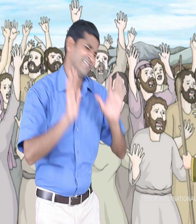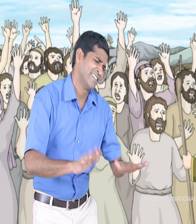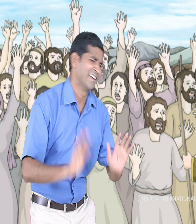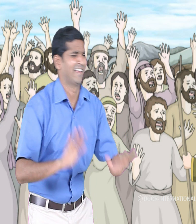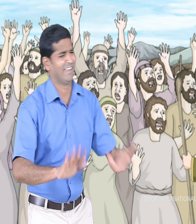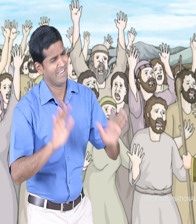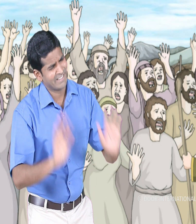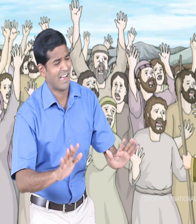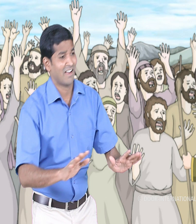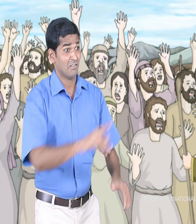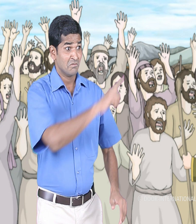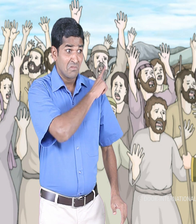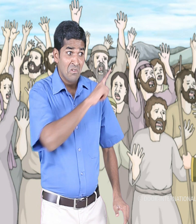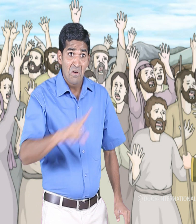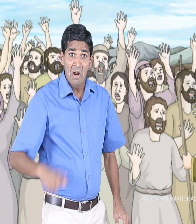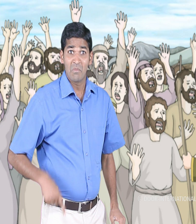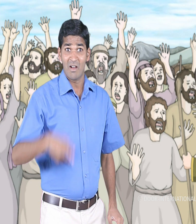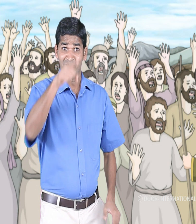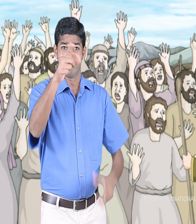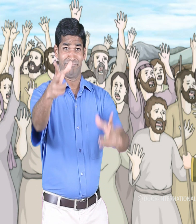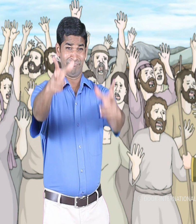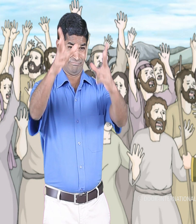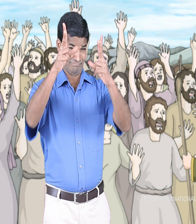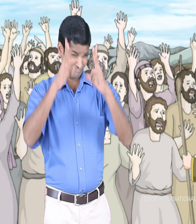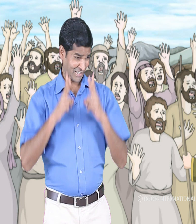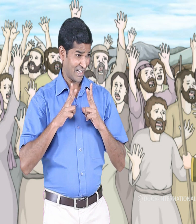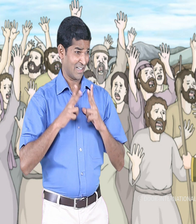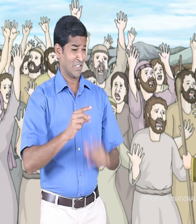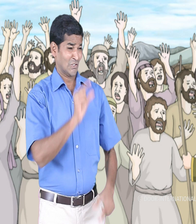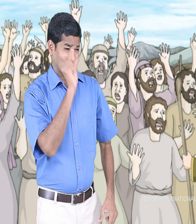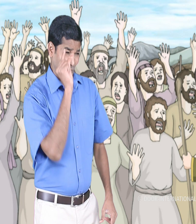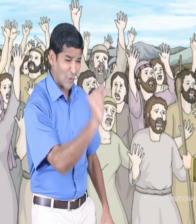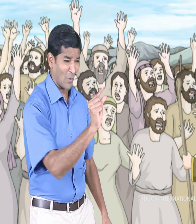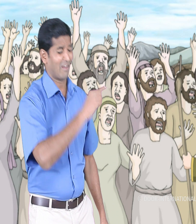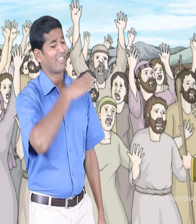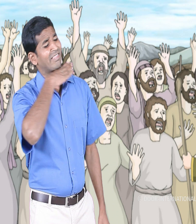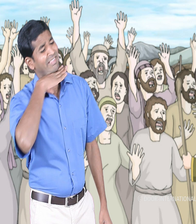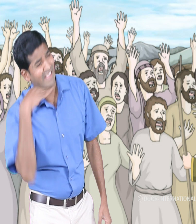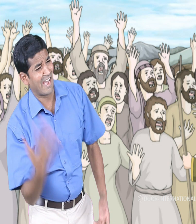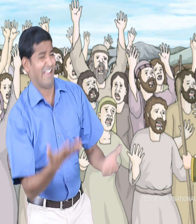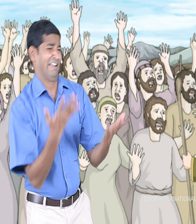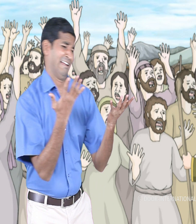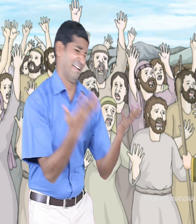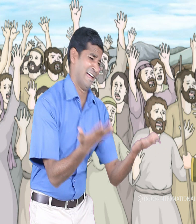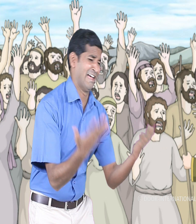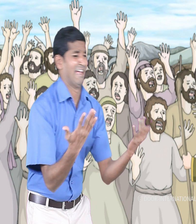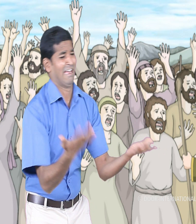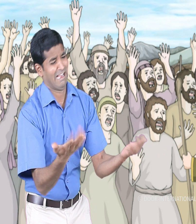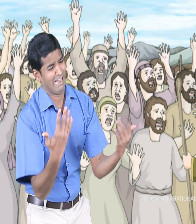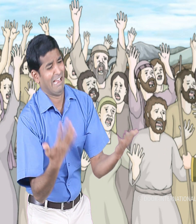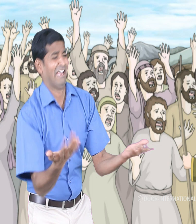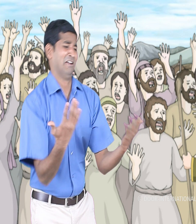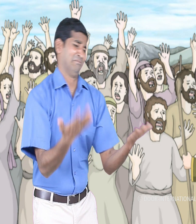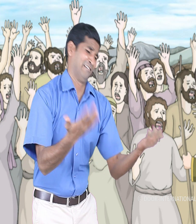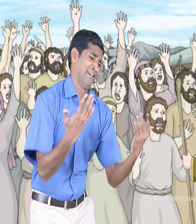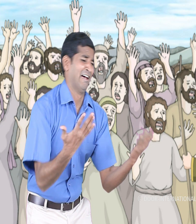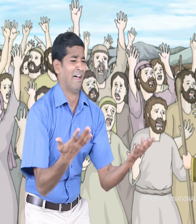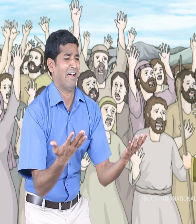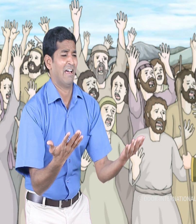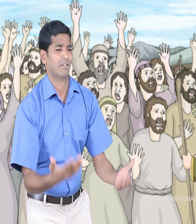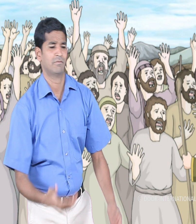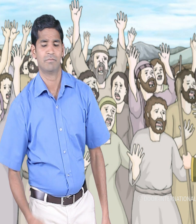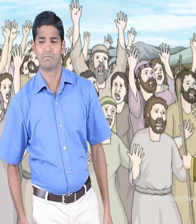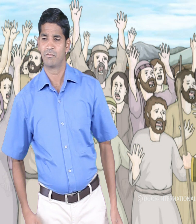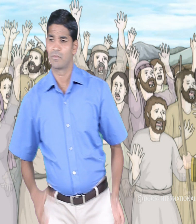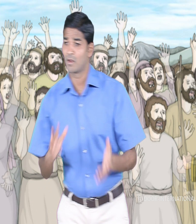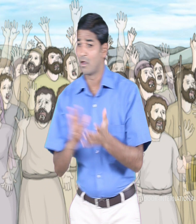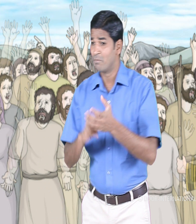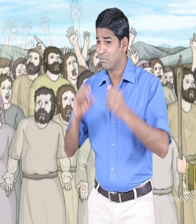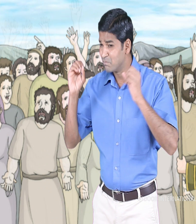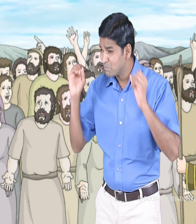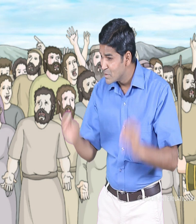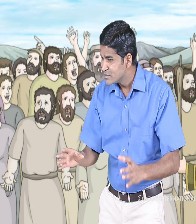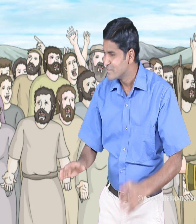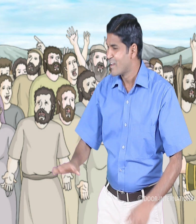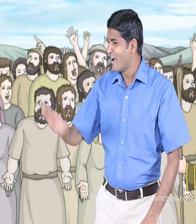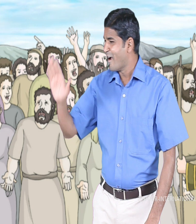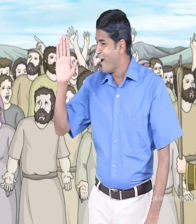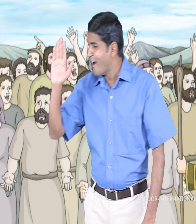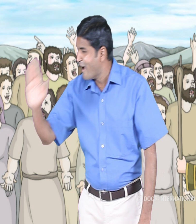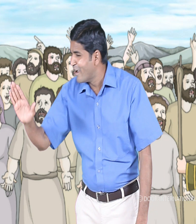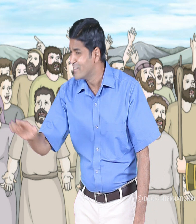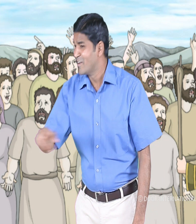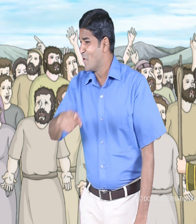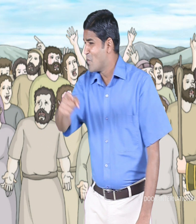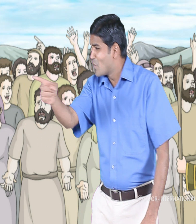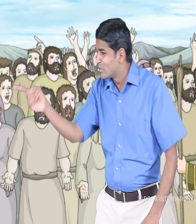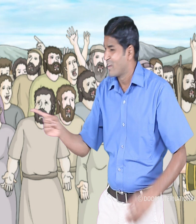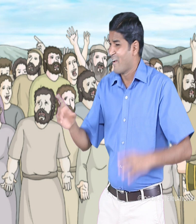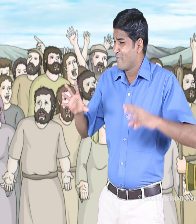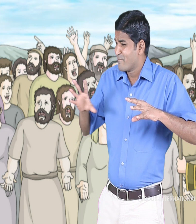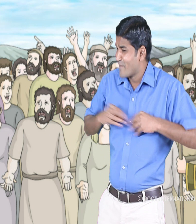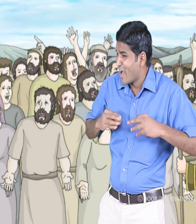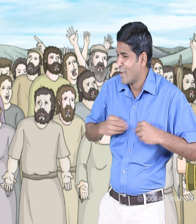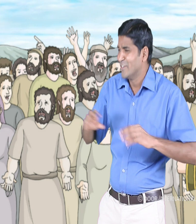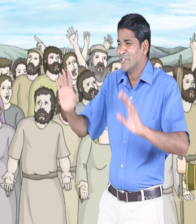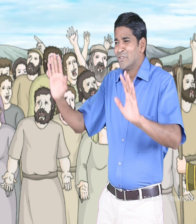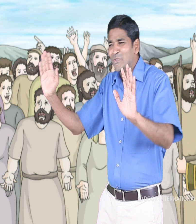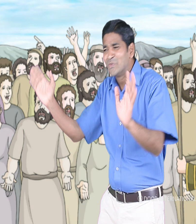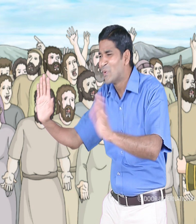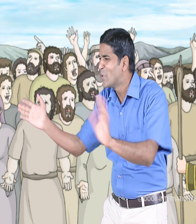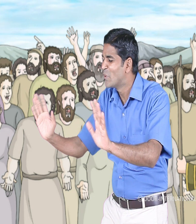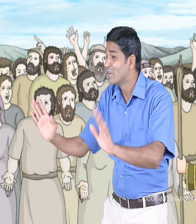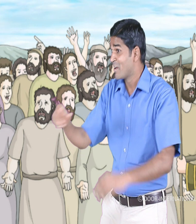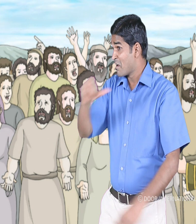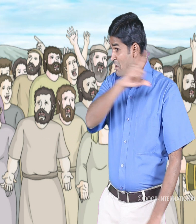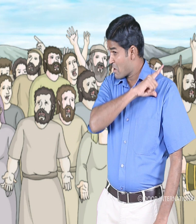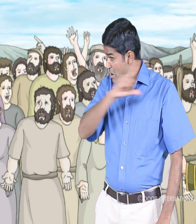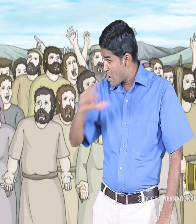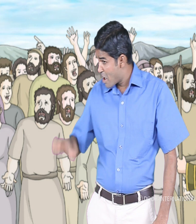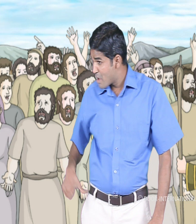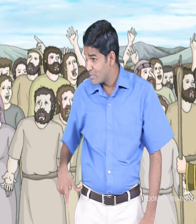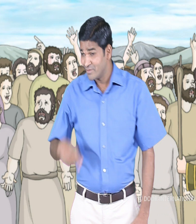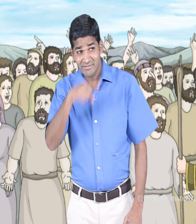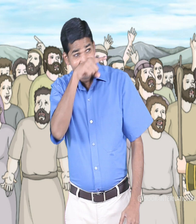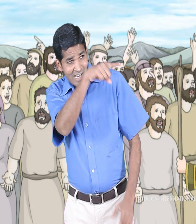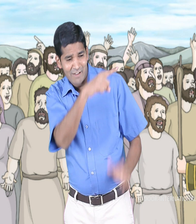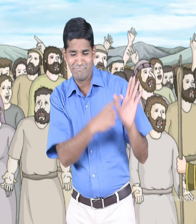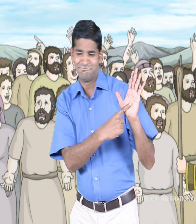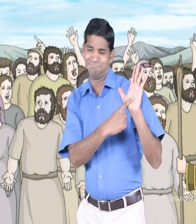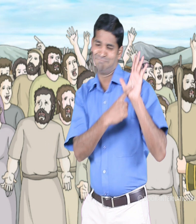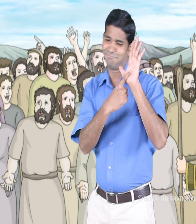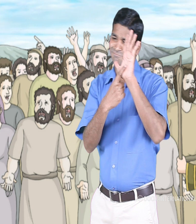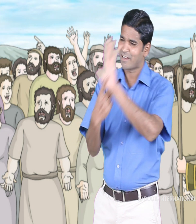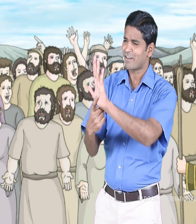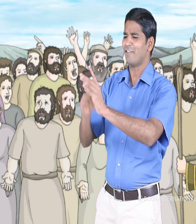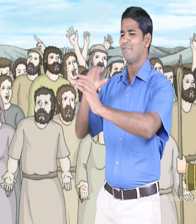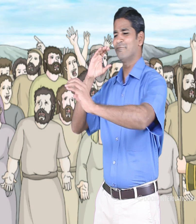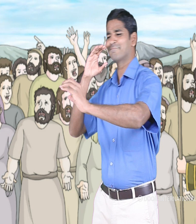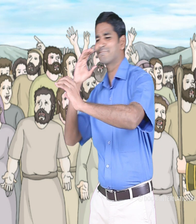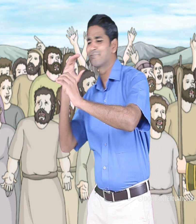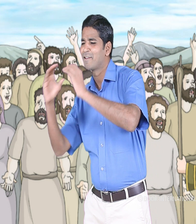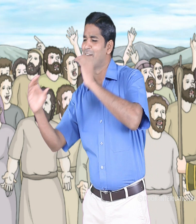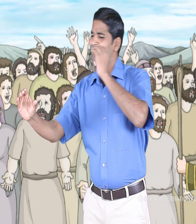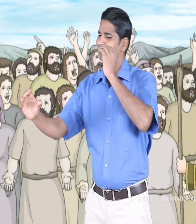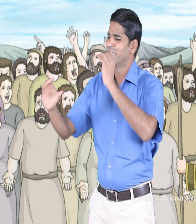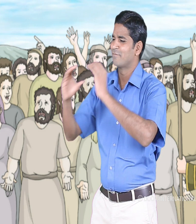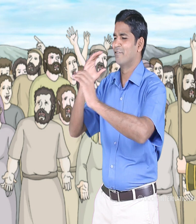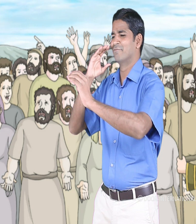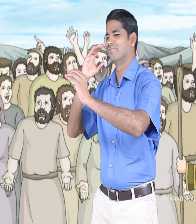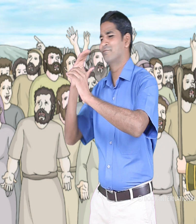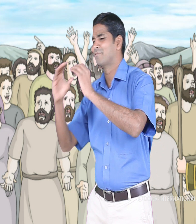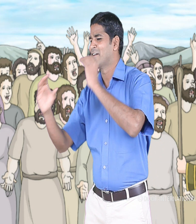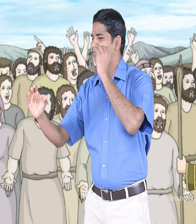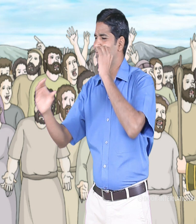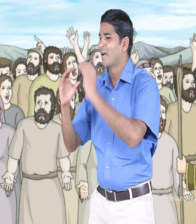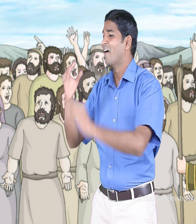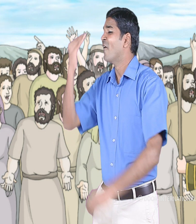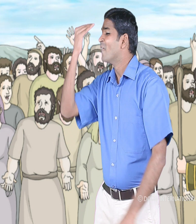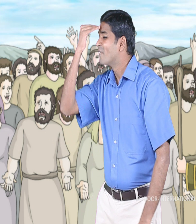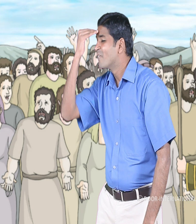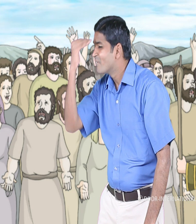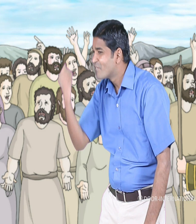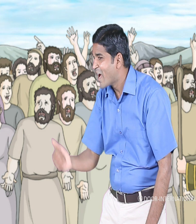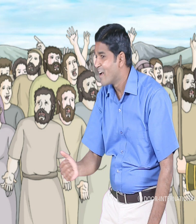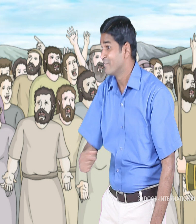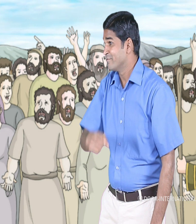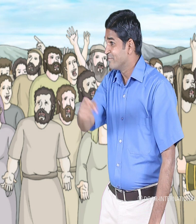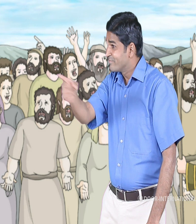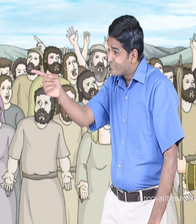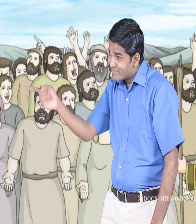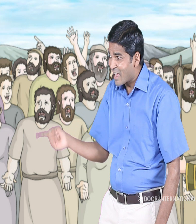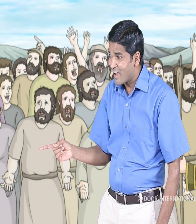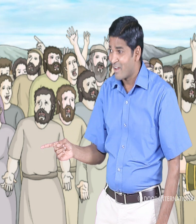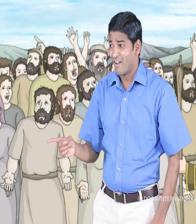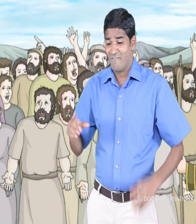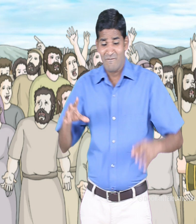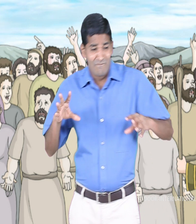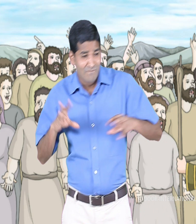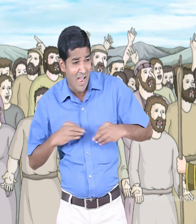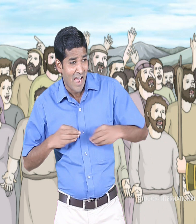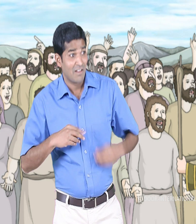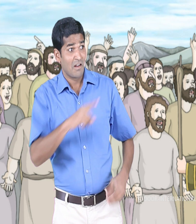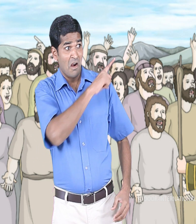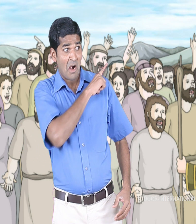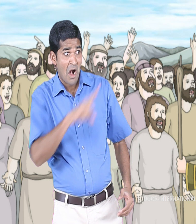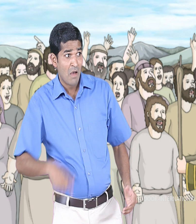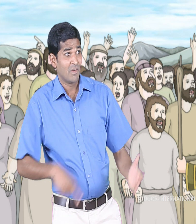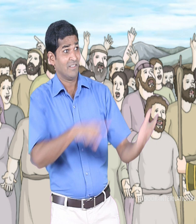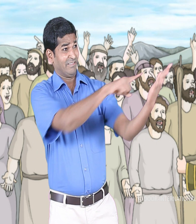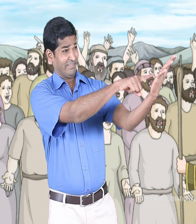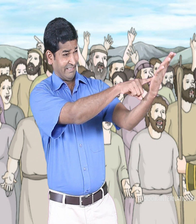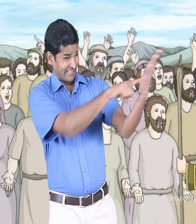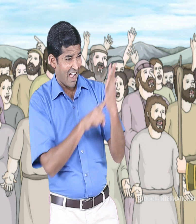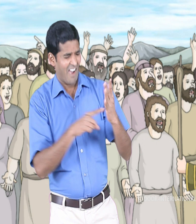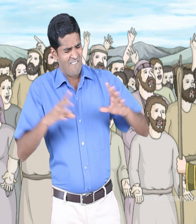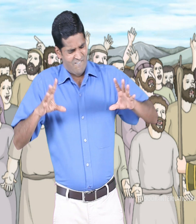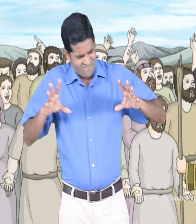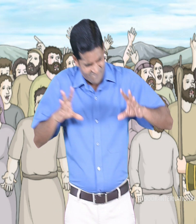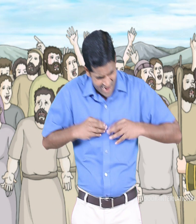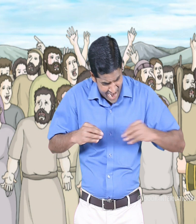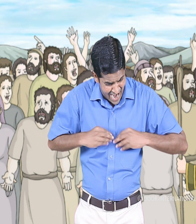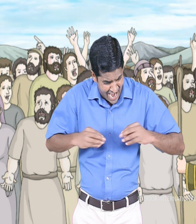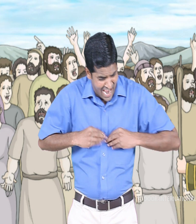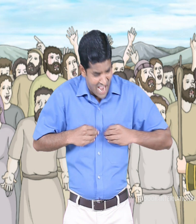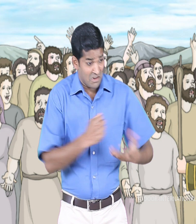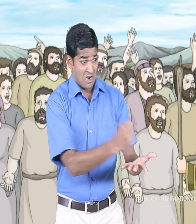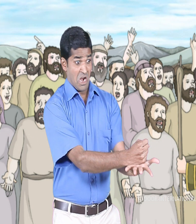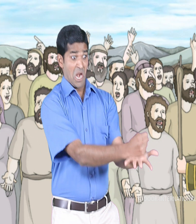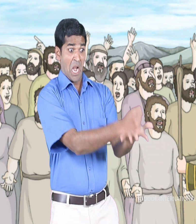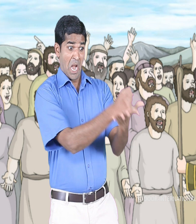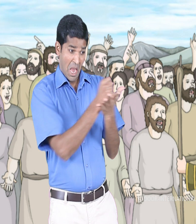“Speak to us yourself and we will listen,” they said to Moses. “But do not let God speak to us, or we will die.” “Do not be afraid,” Moses replied.